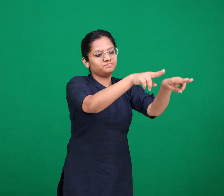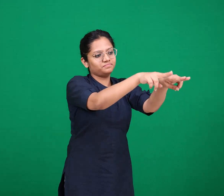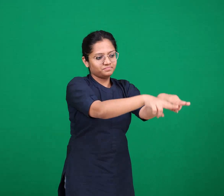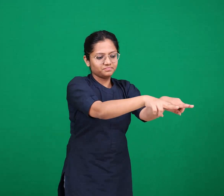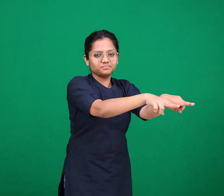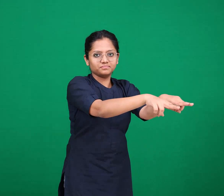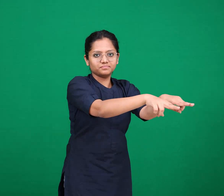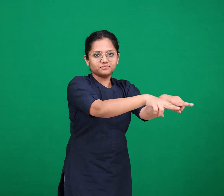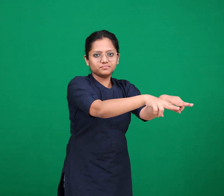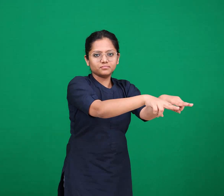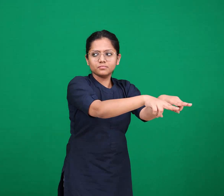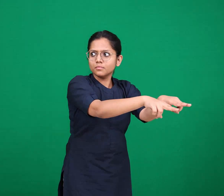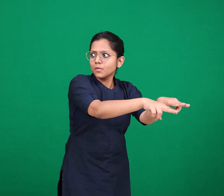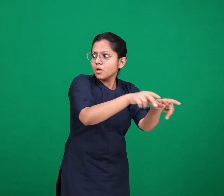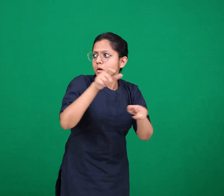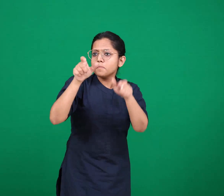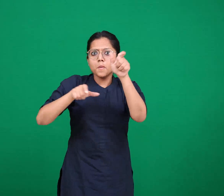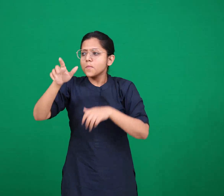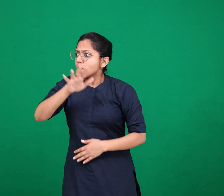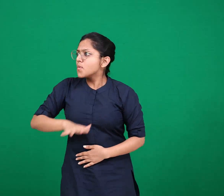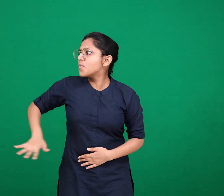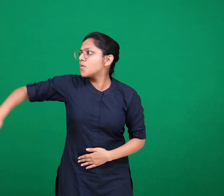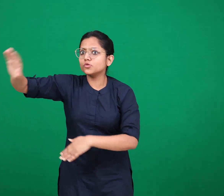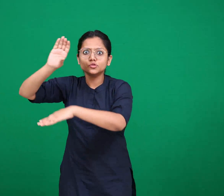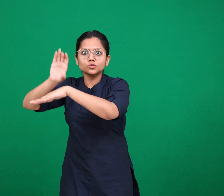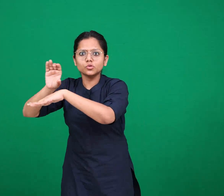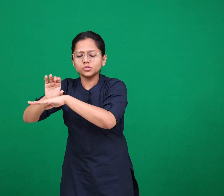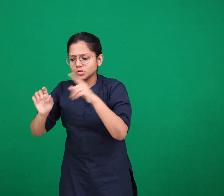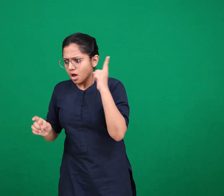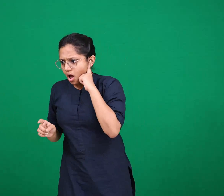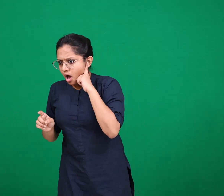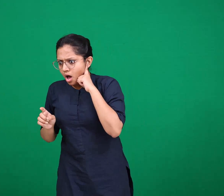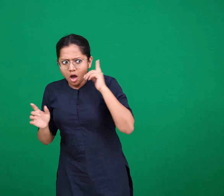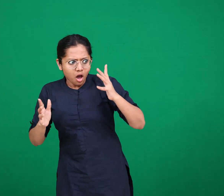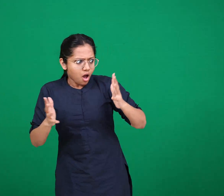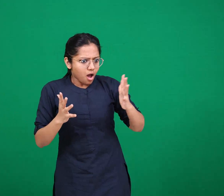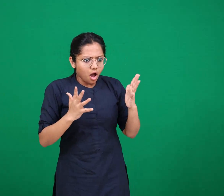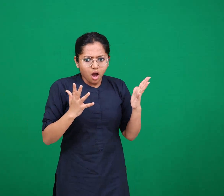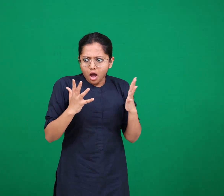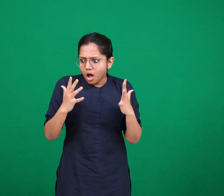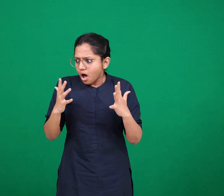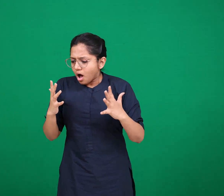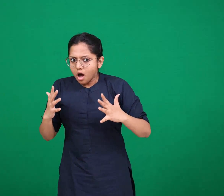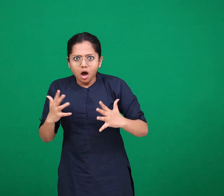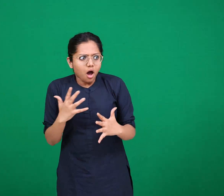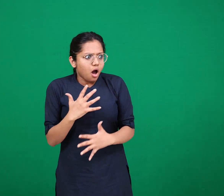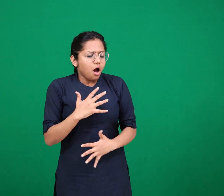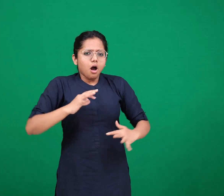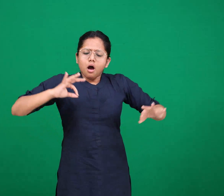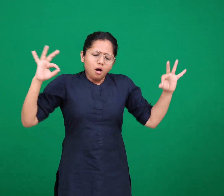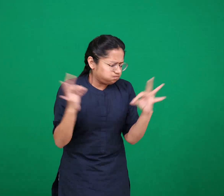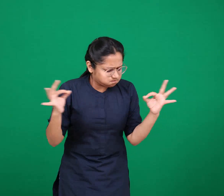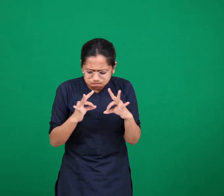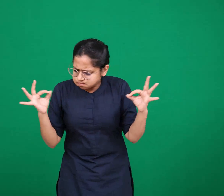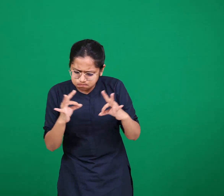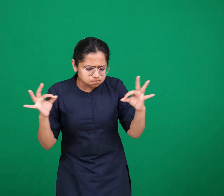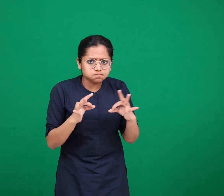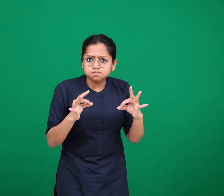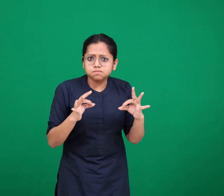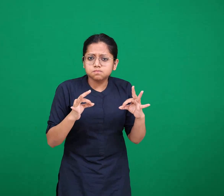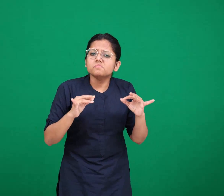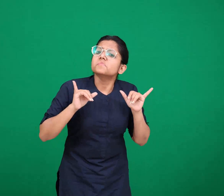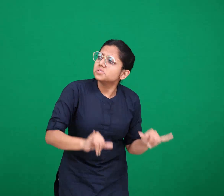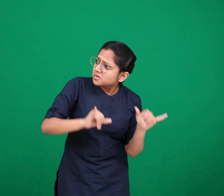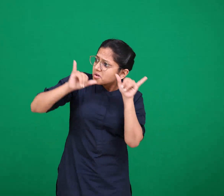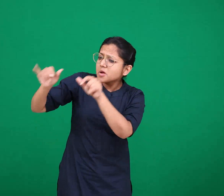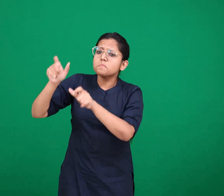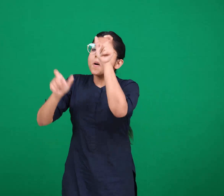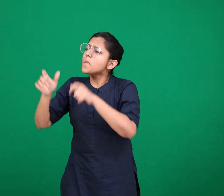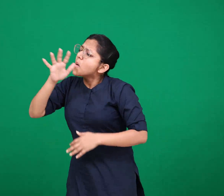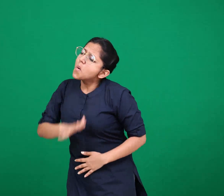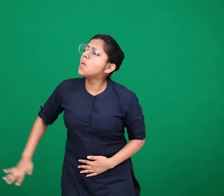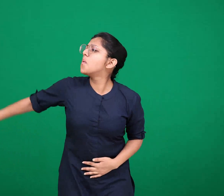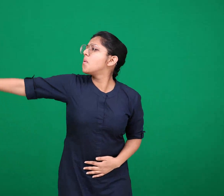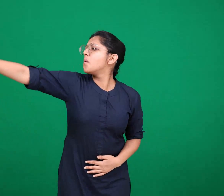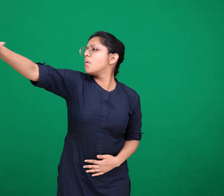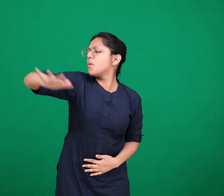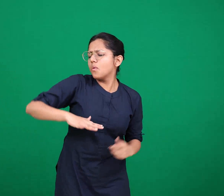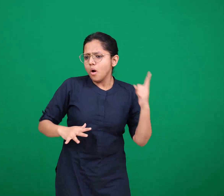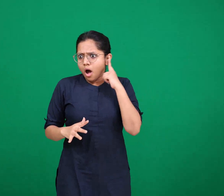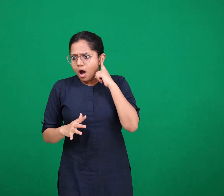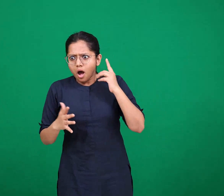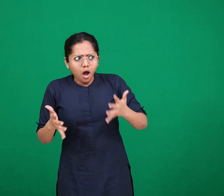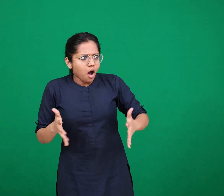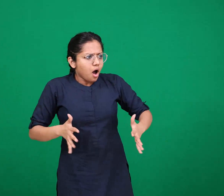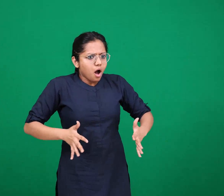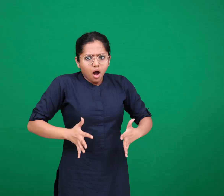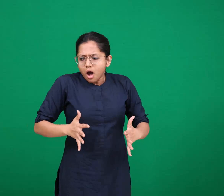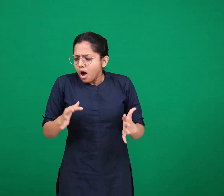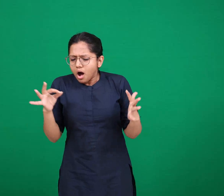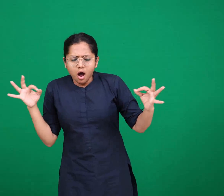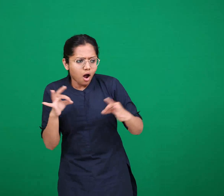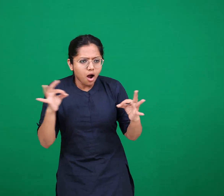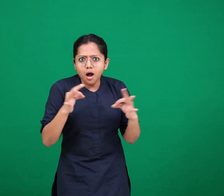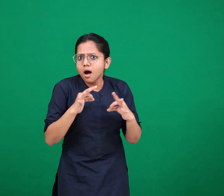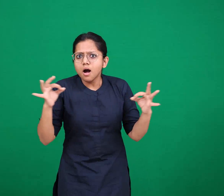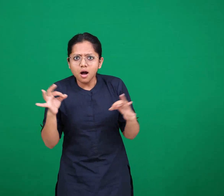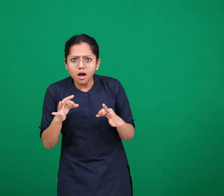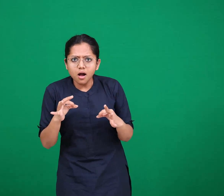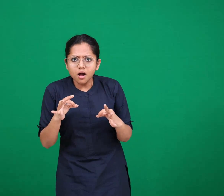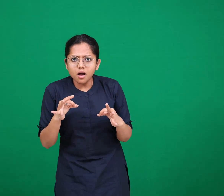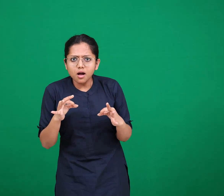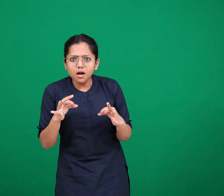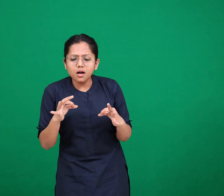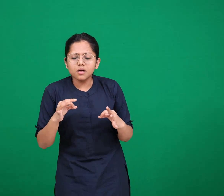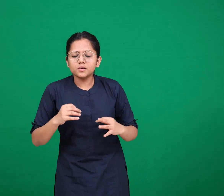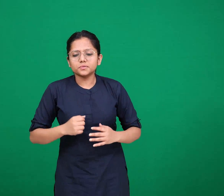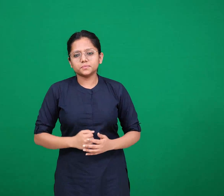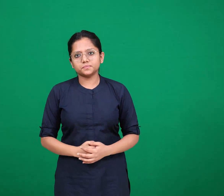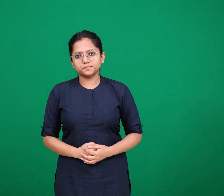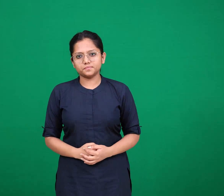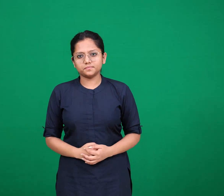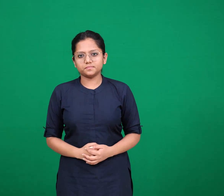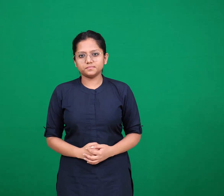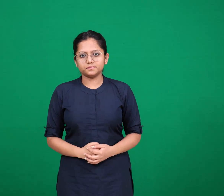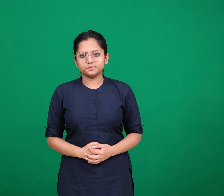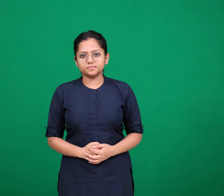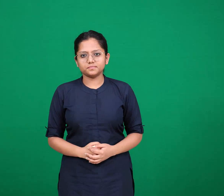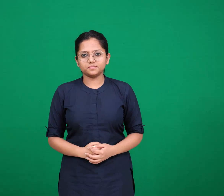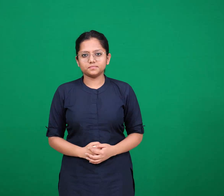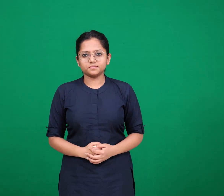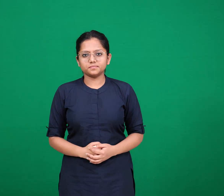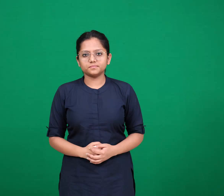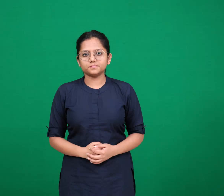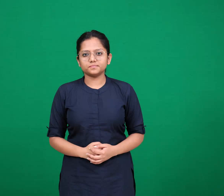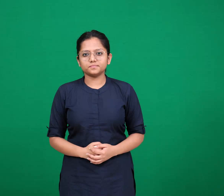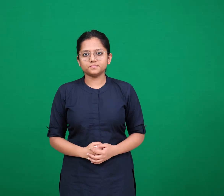And great fear came over the whole church and all who heard about these events.